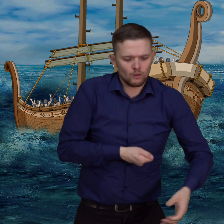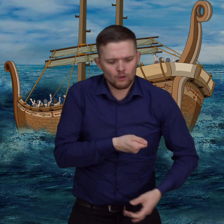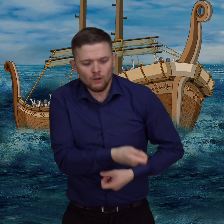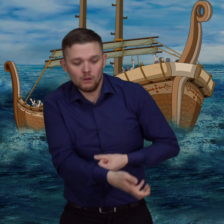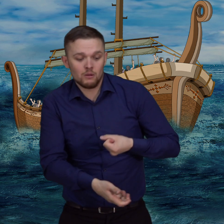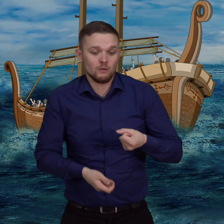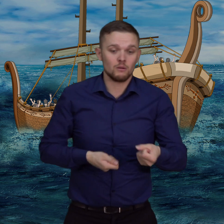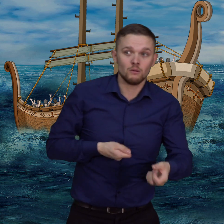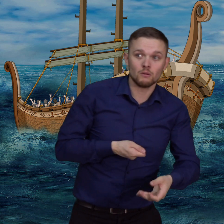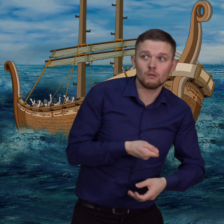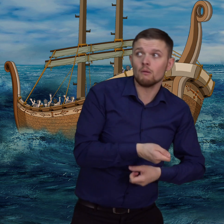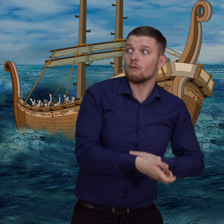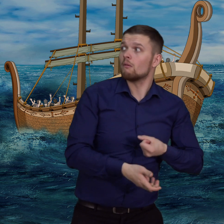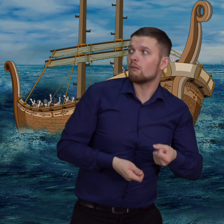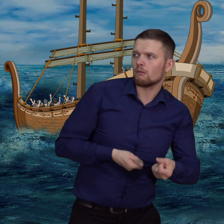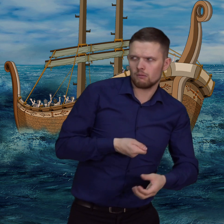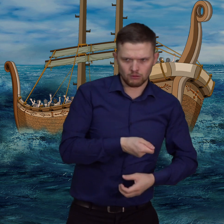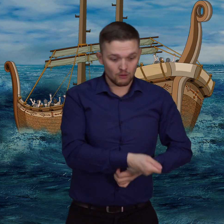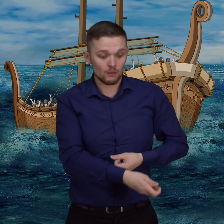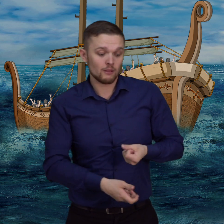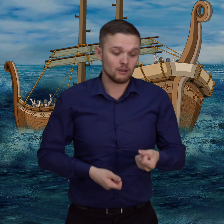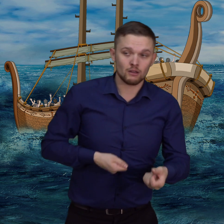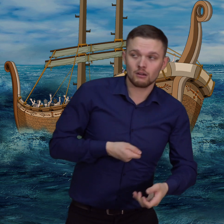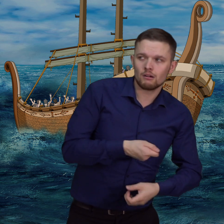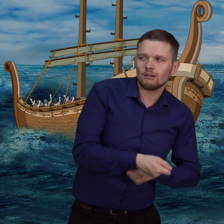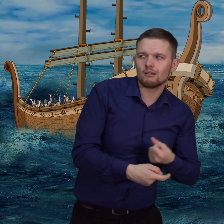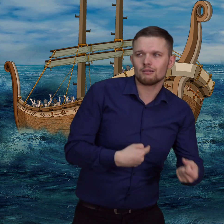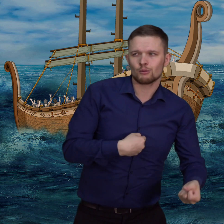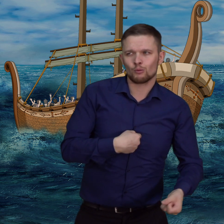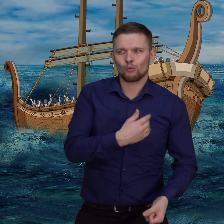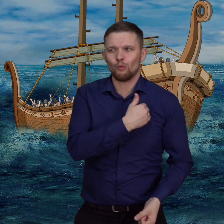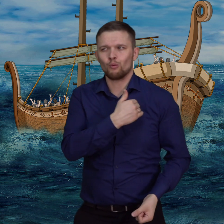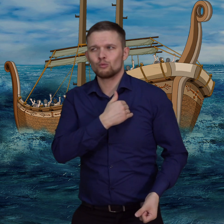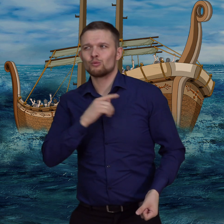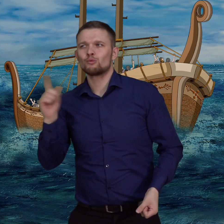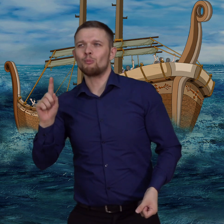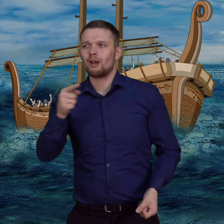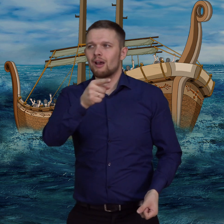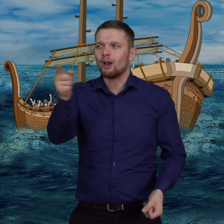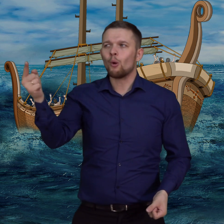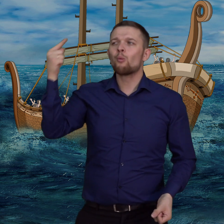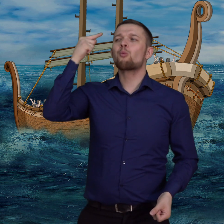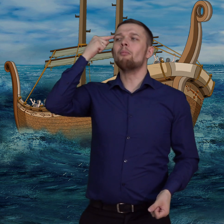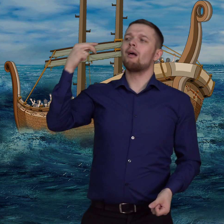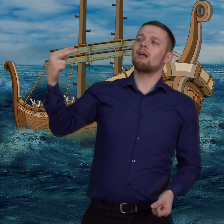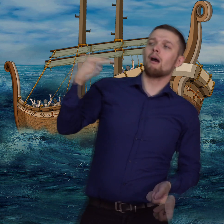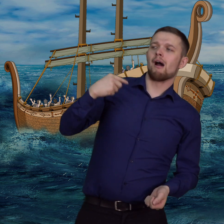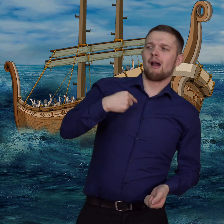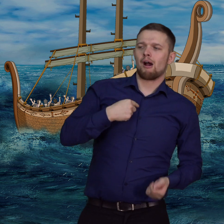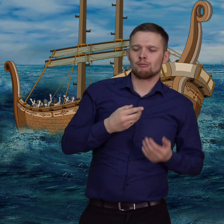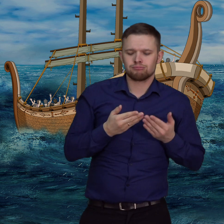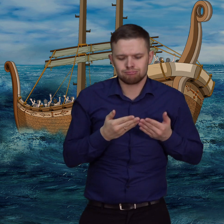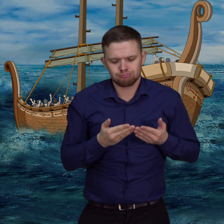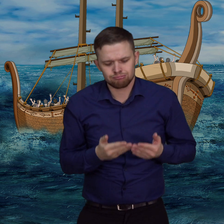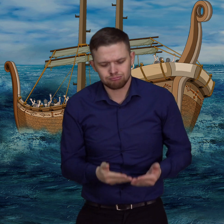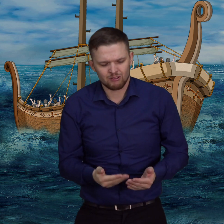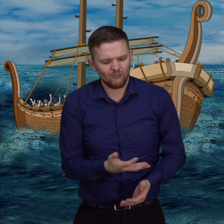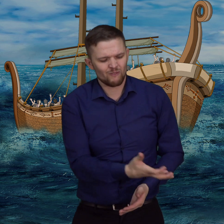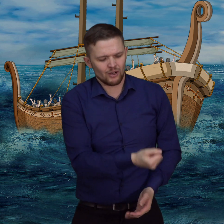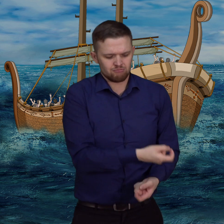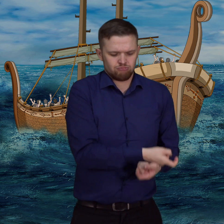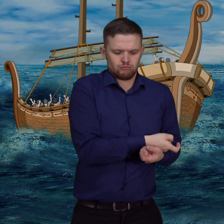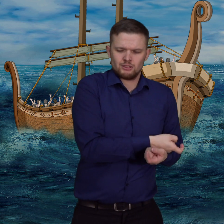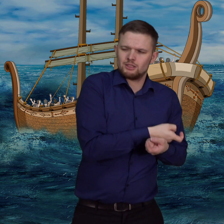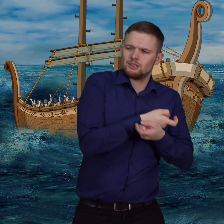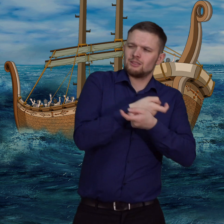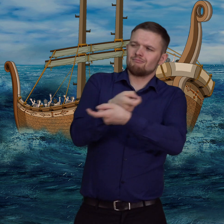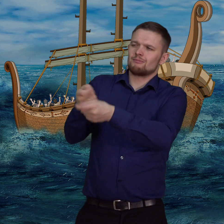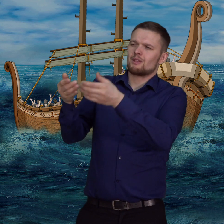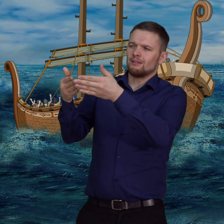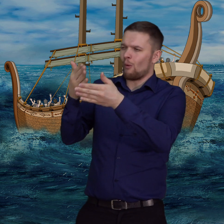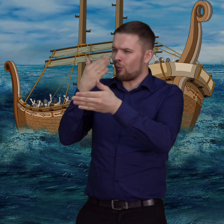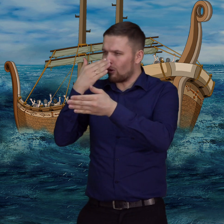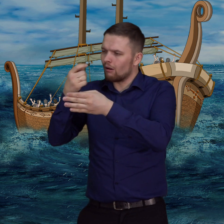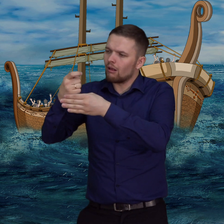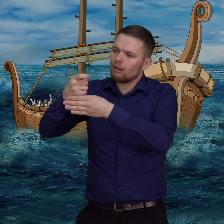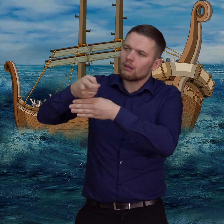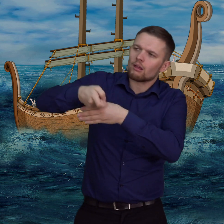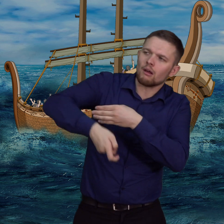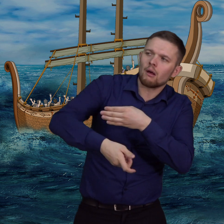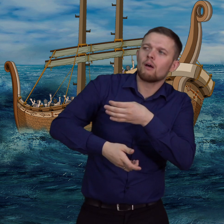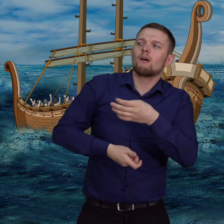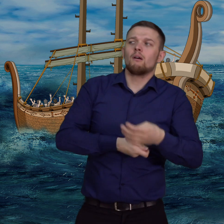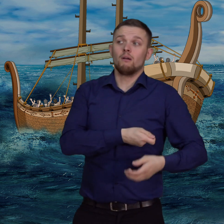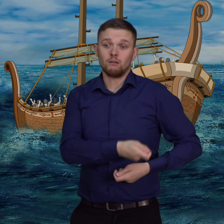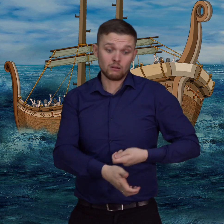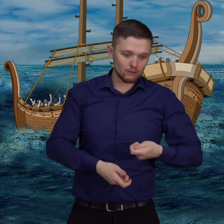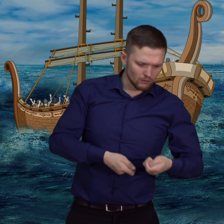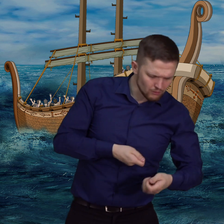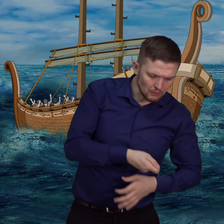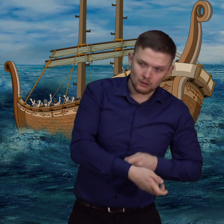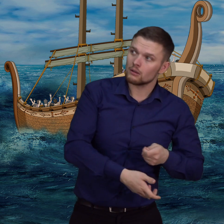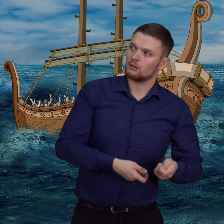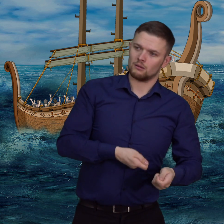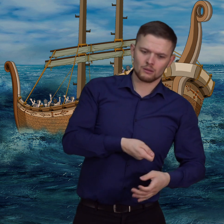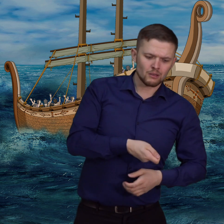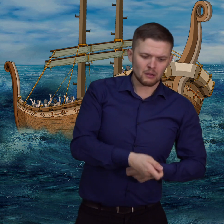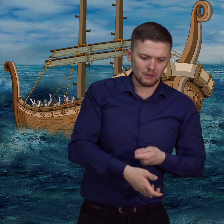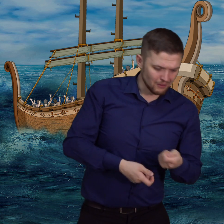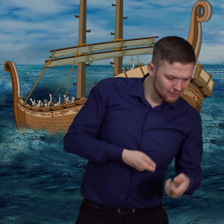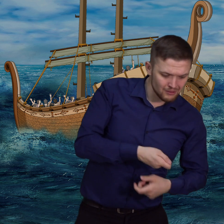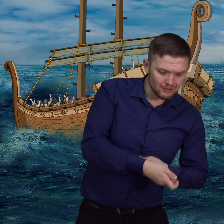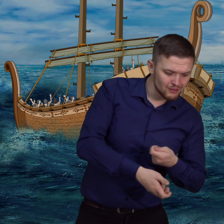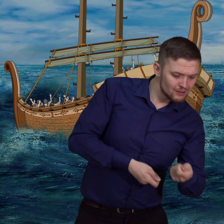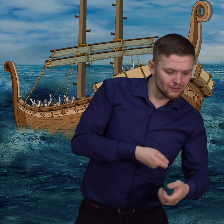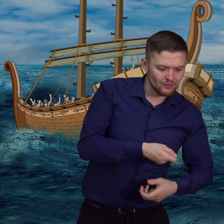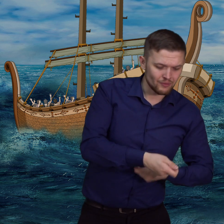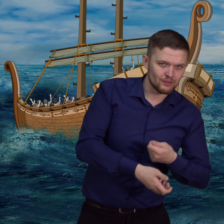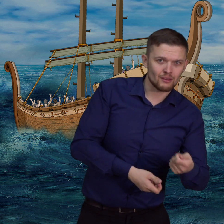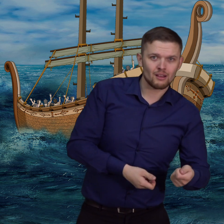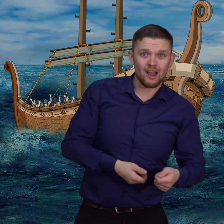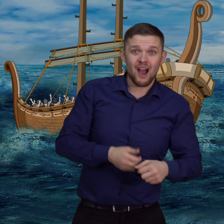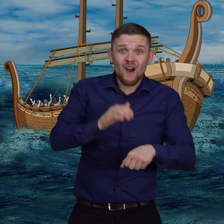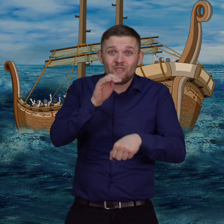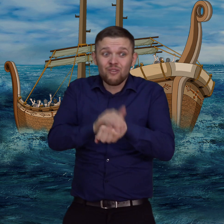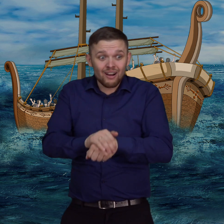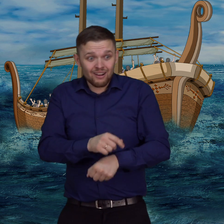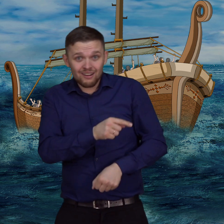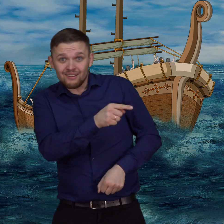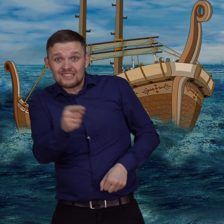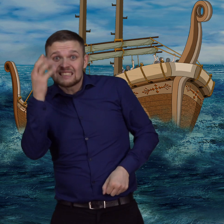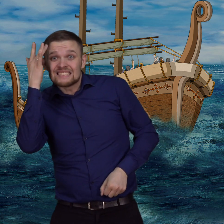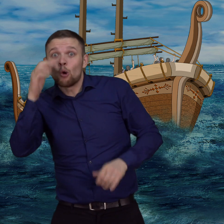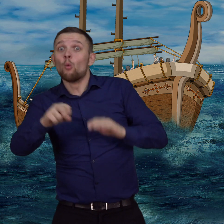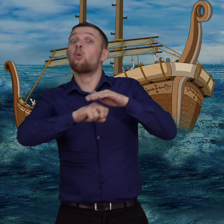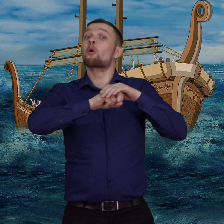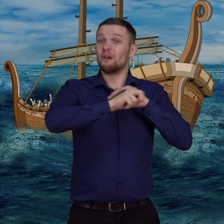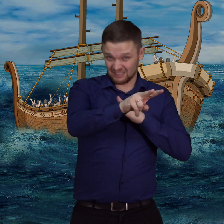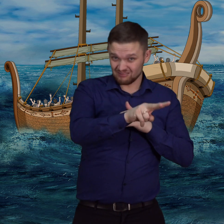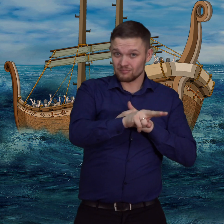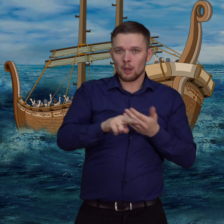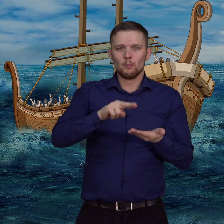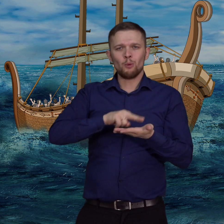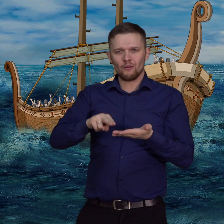Meanwhile, the sailors attempted to escape from the ship.